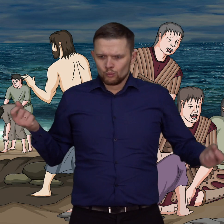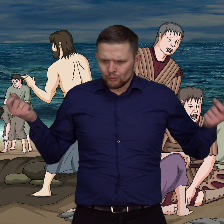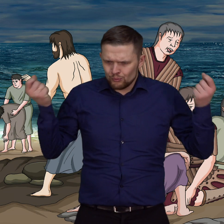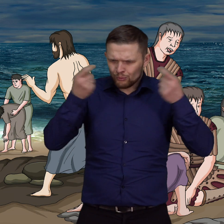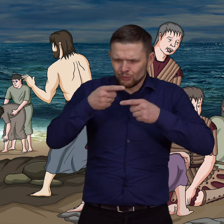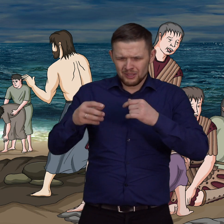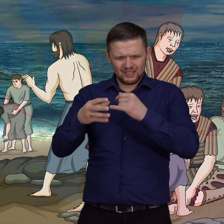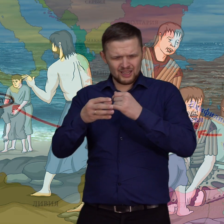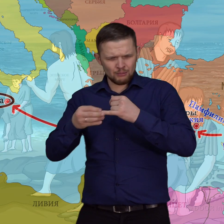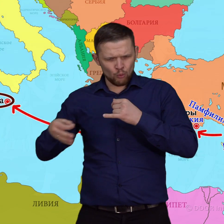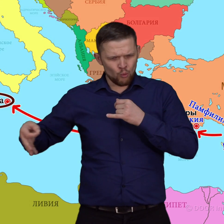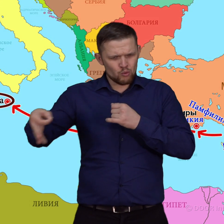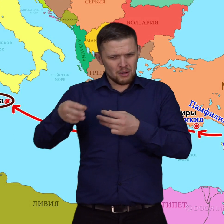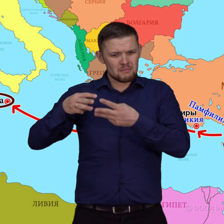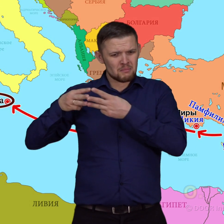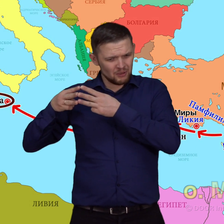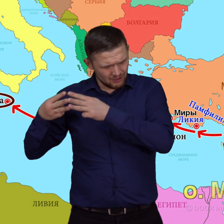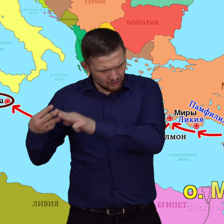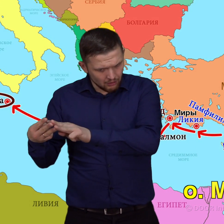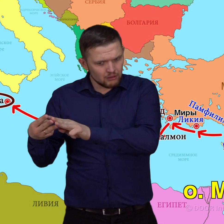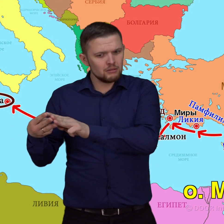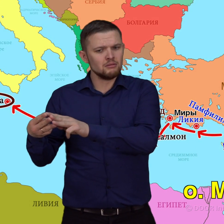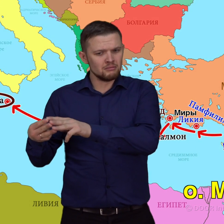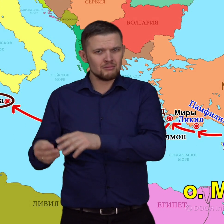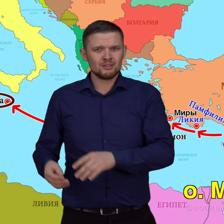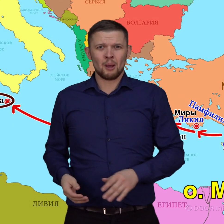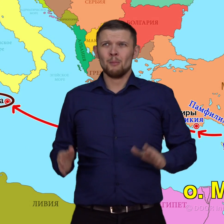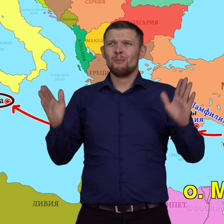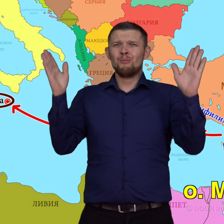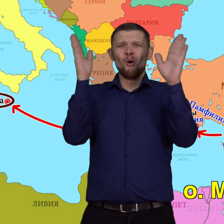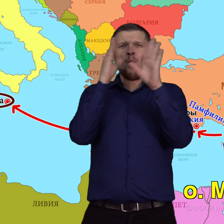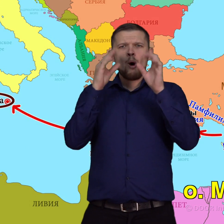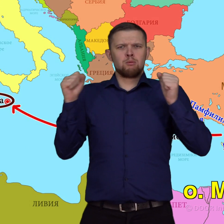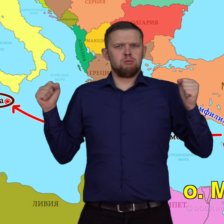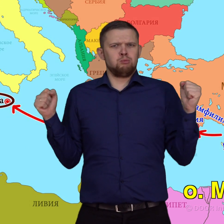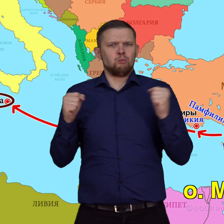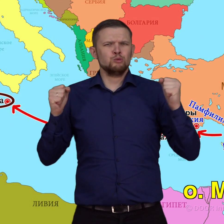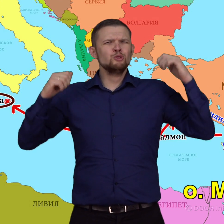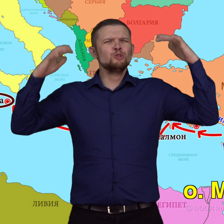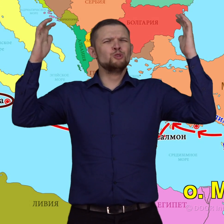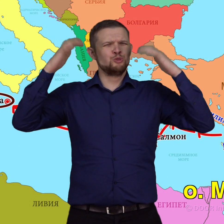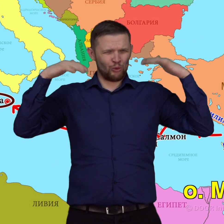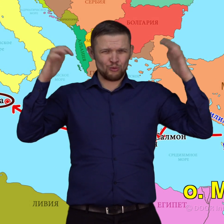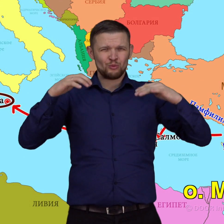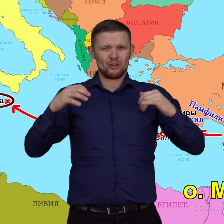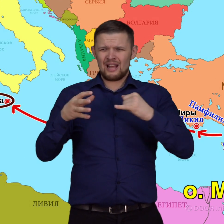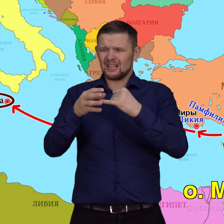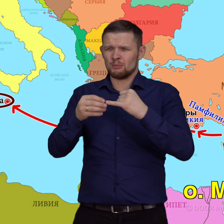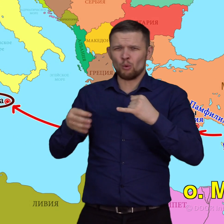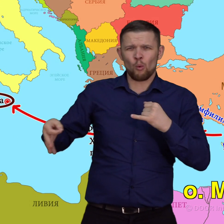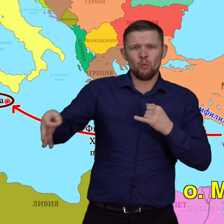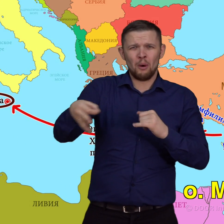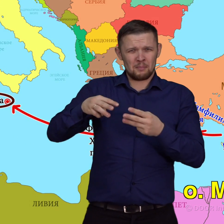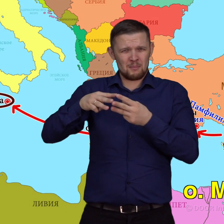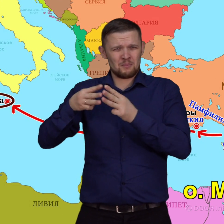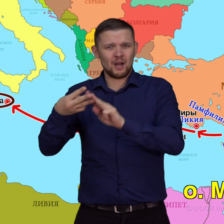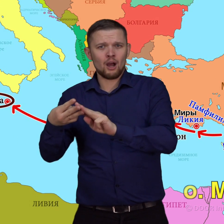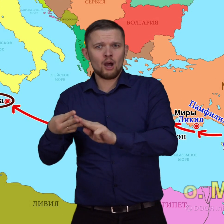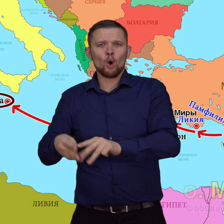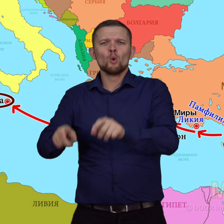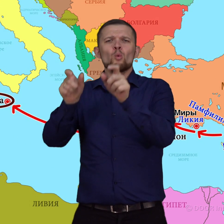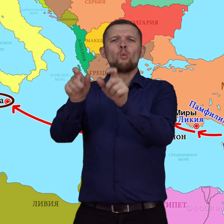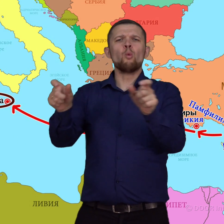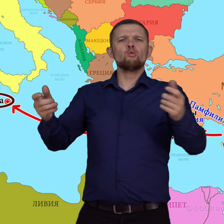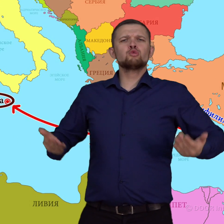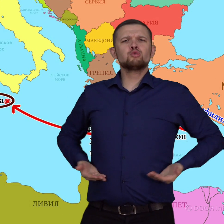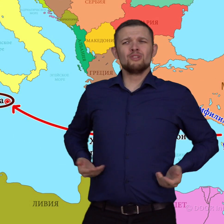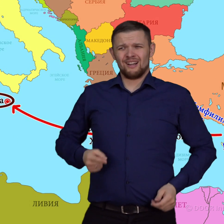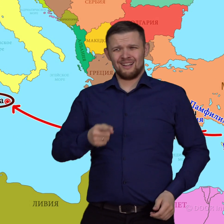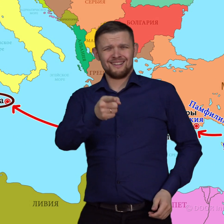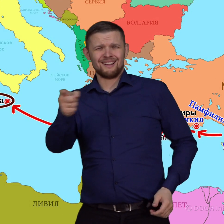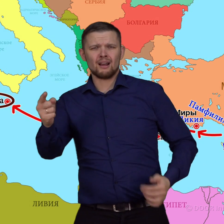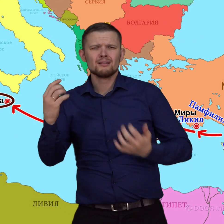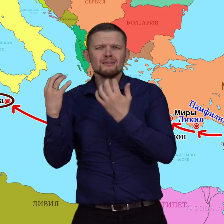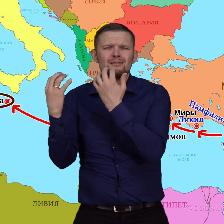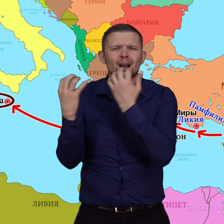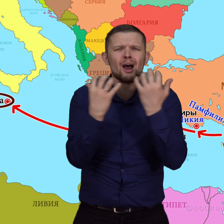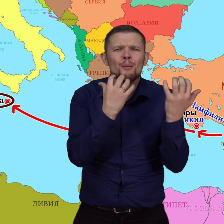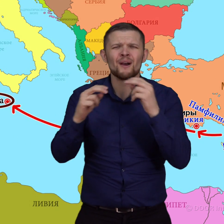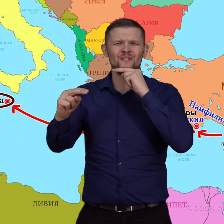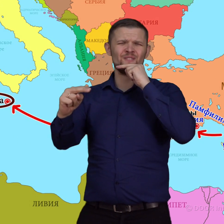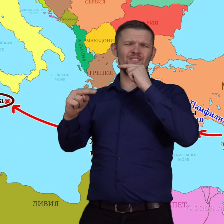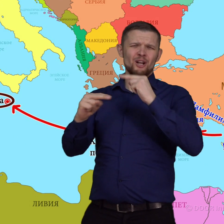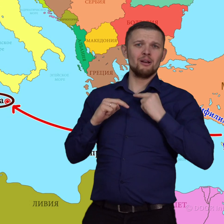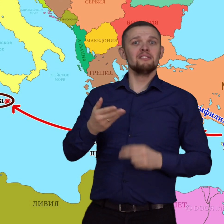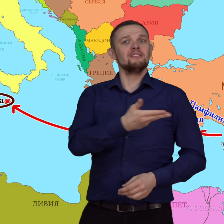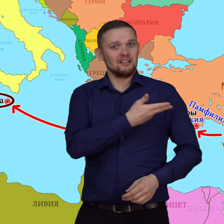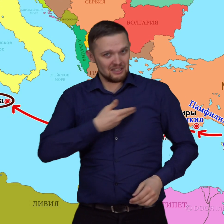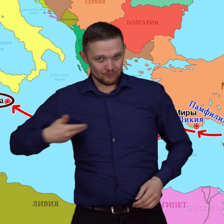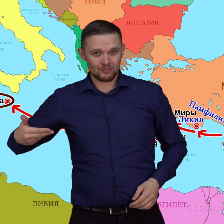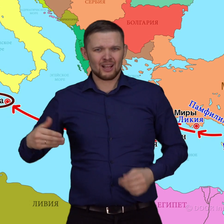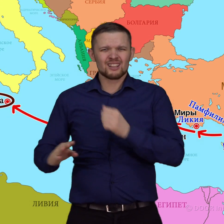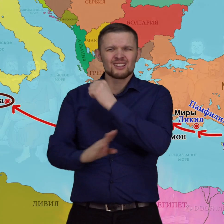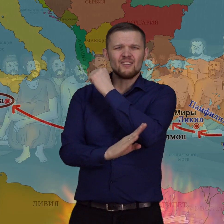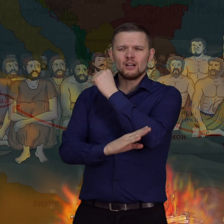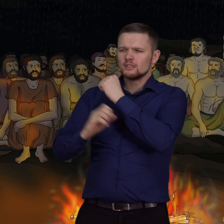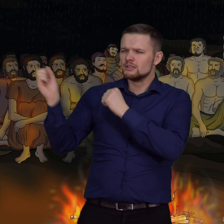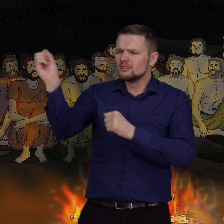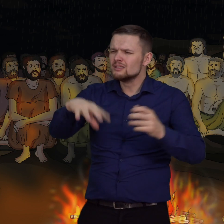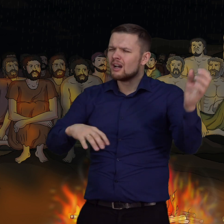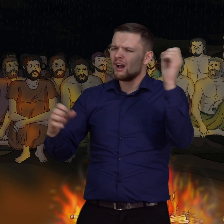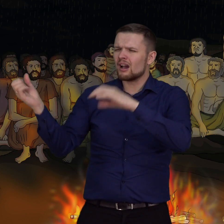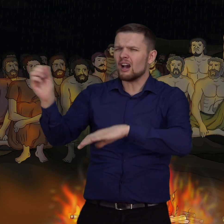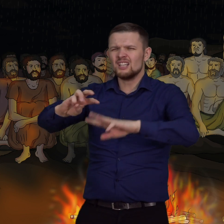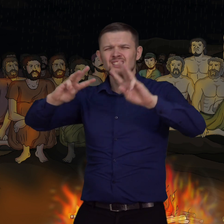Once we were safely ashore, we learned that the island was called Malta. The islanders showed us extraordinary kindness.